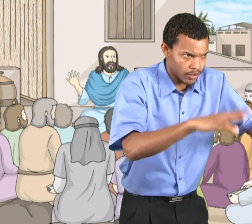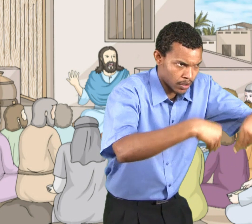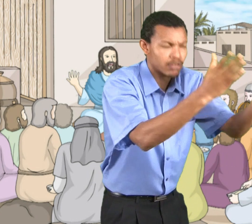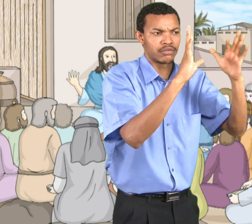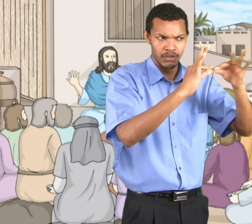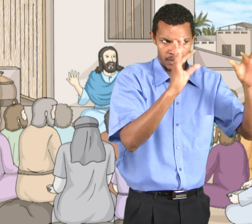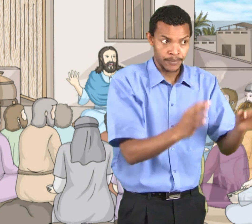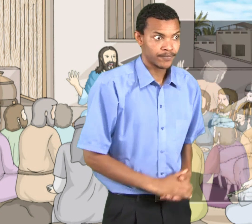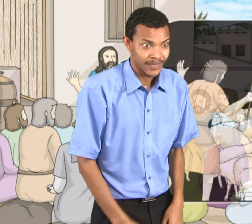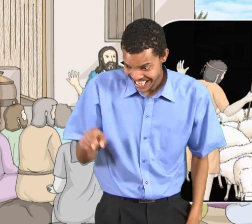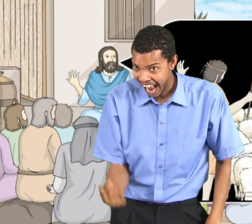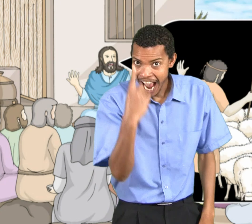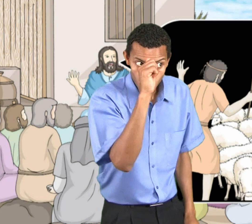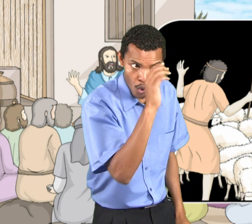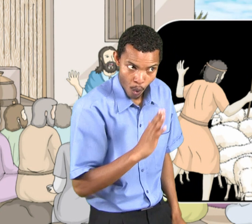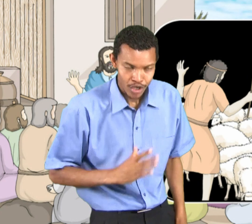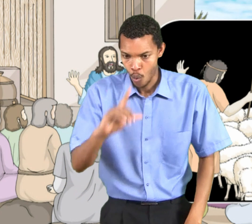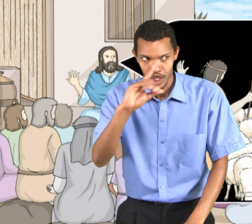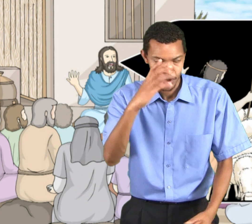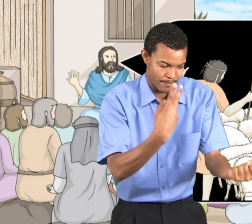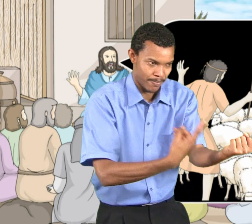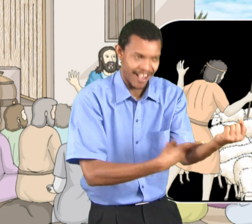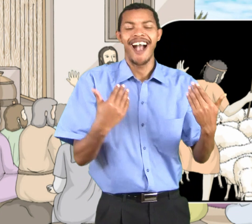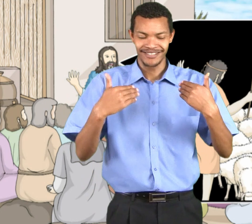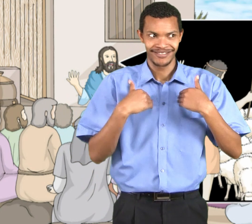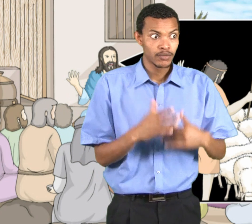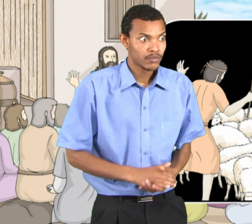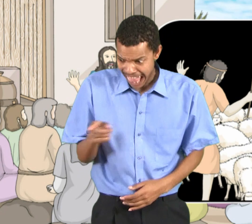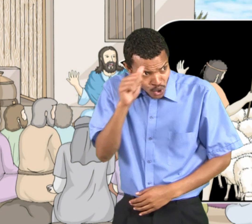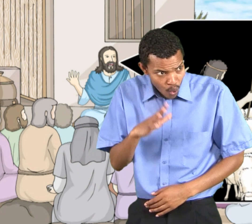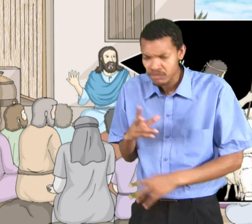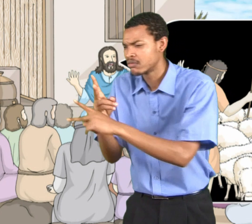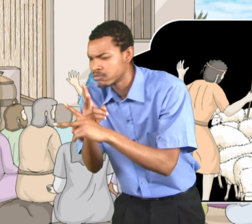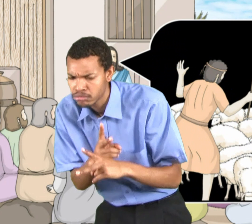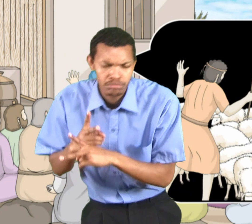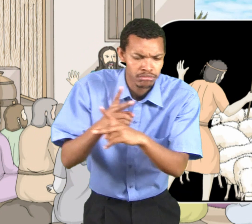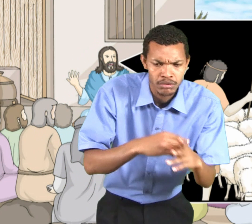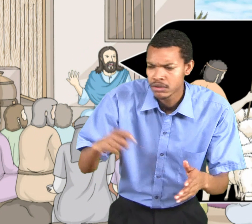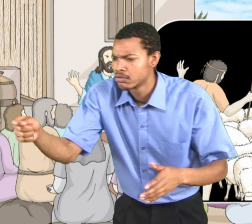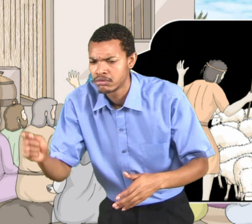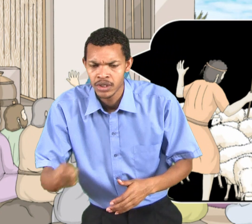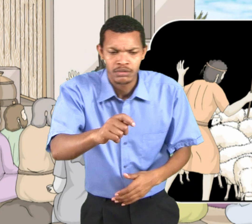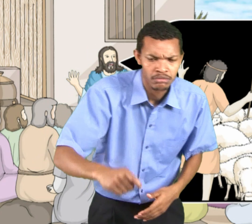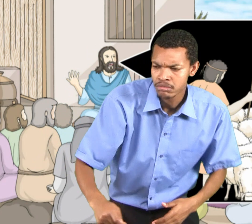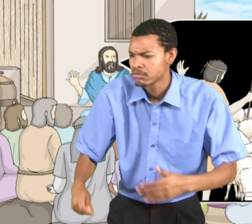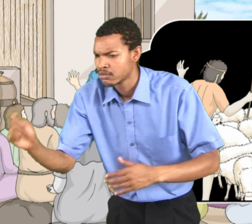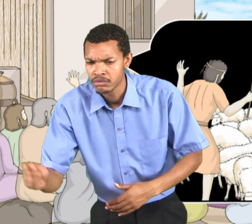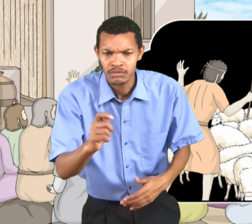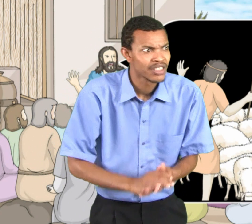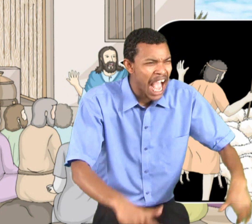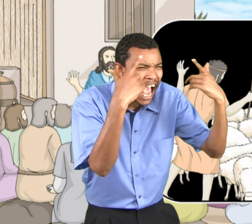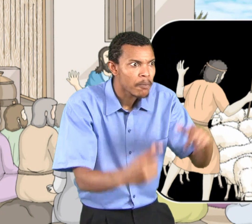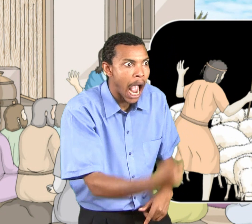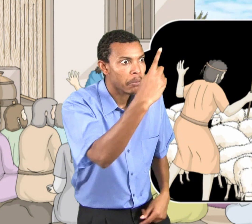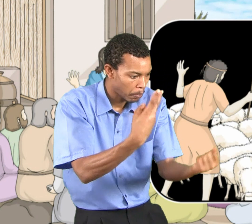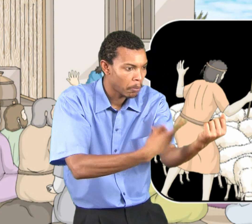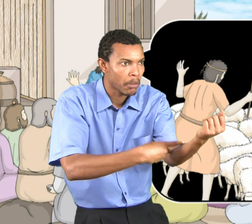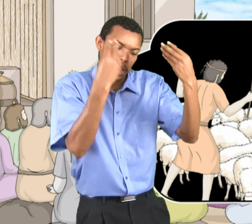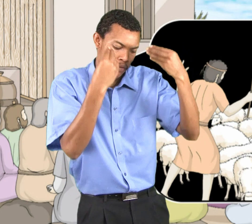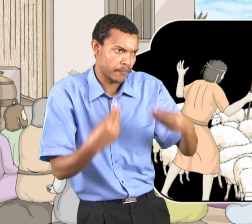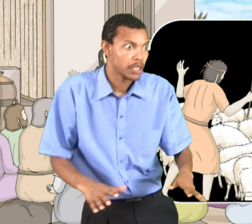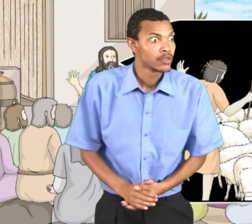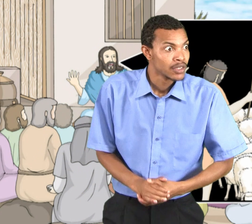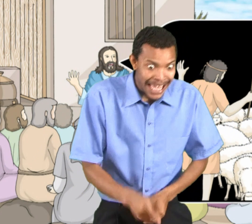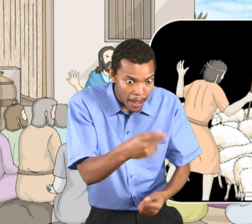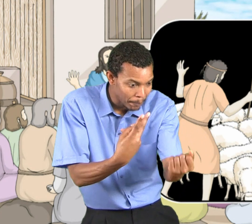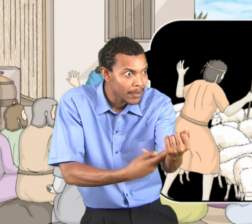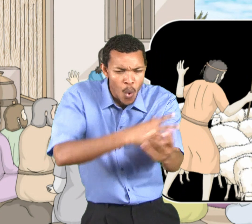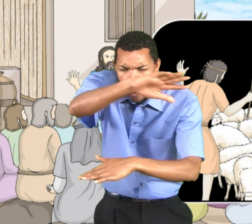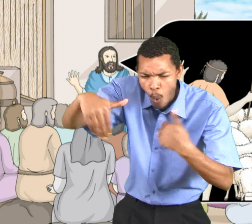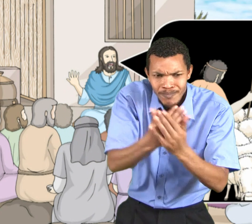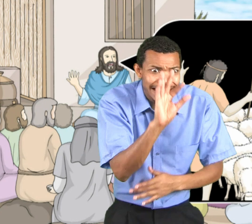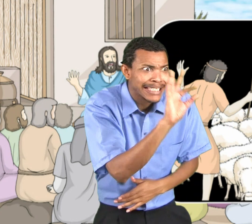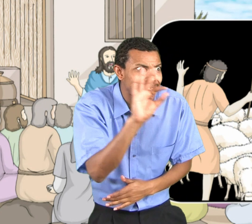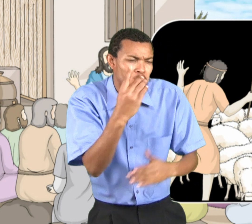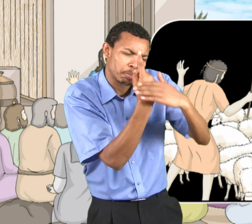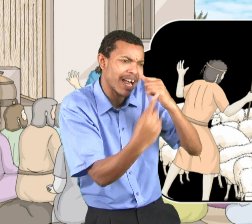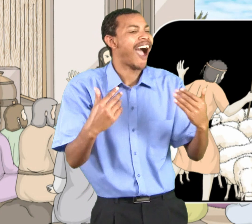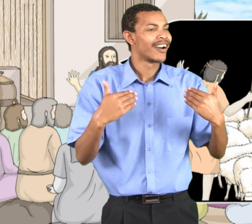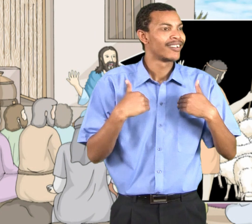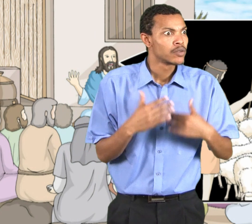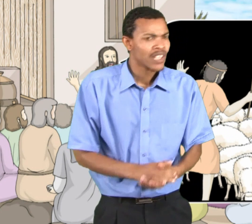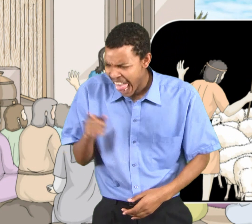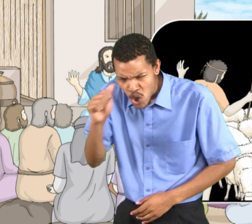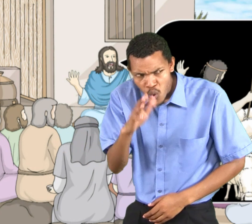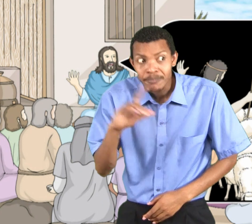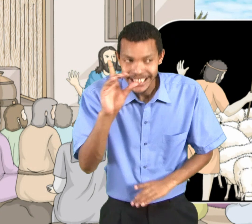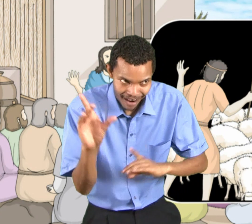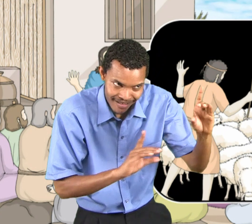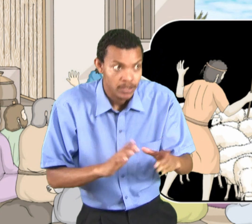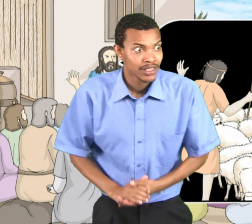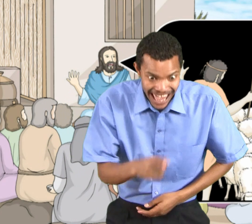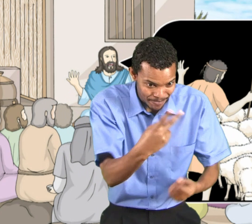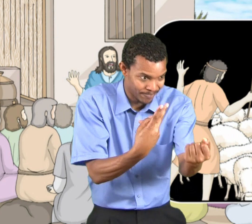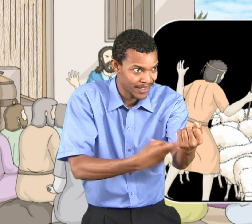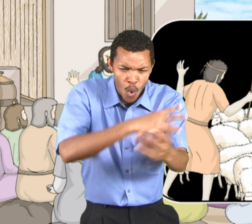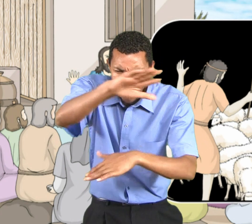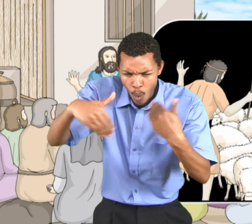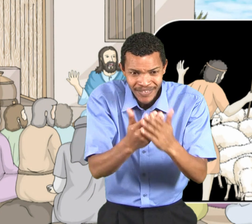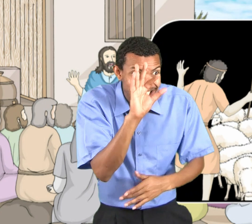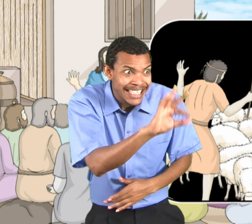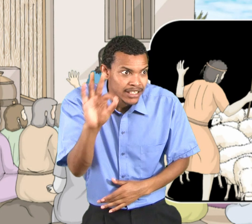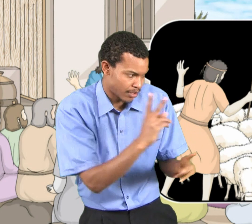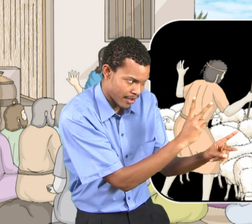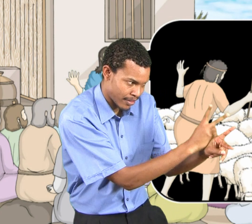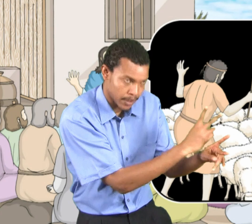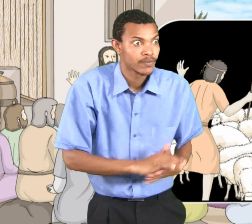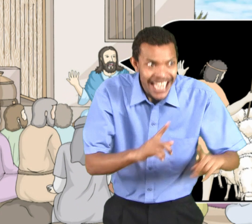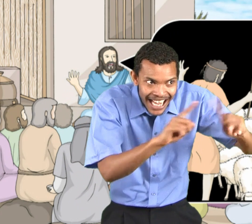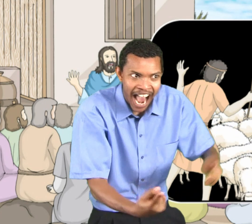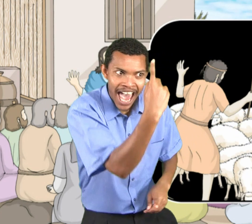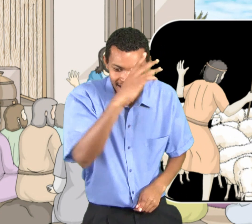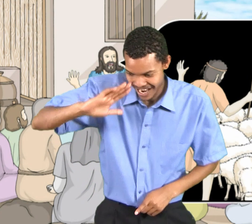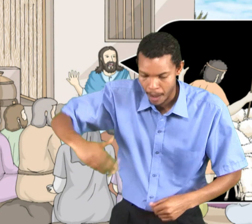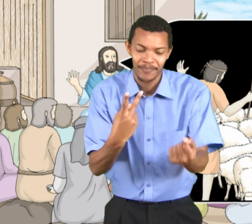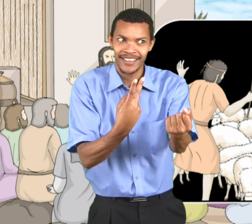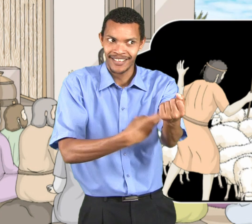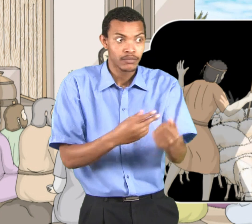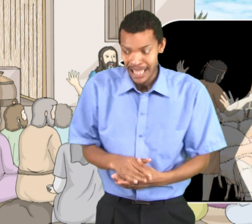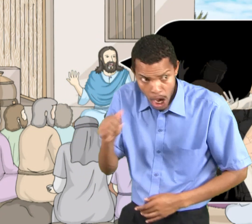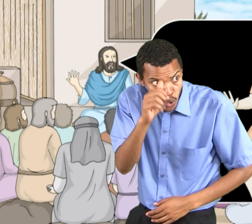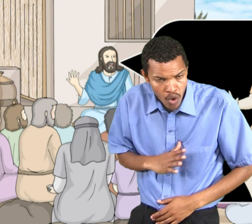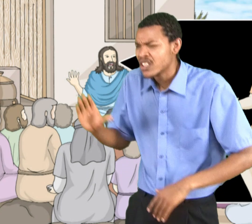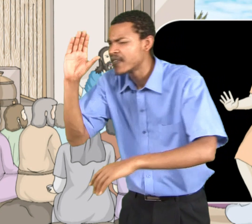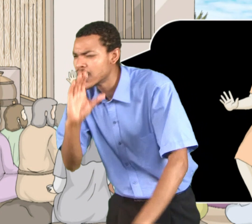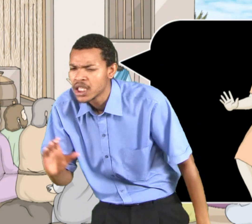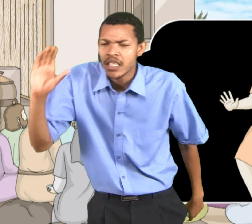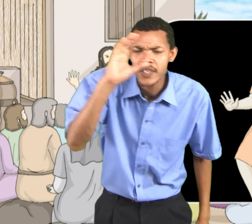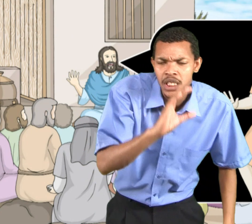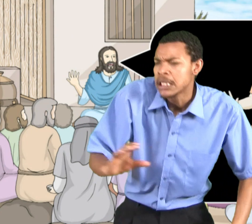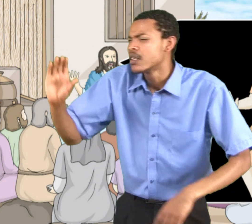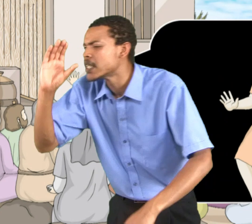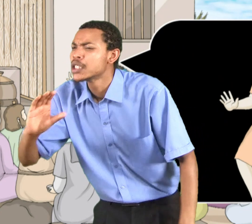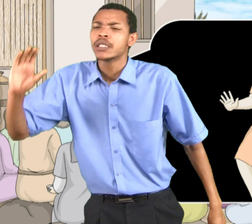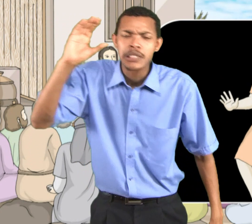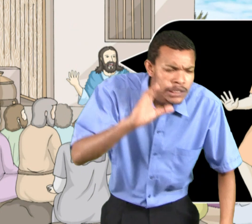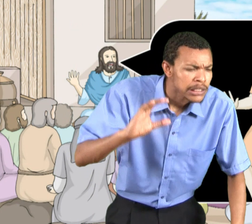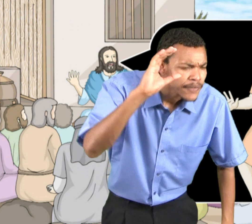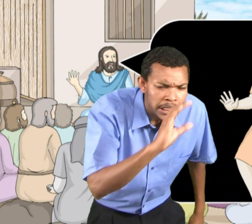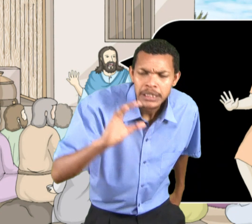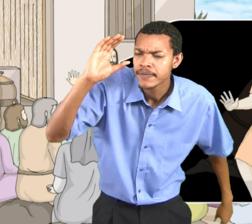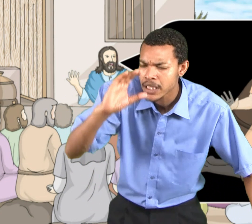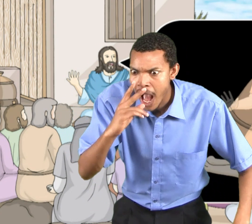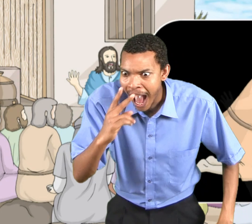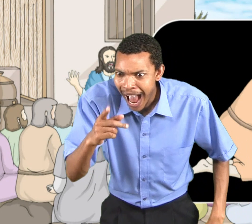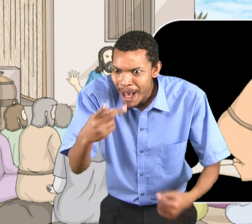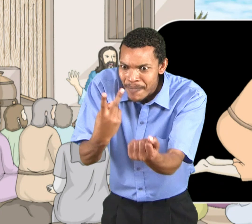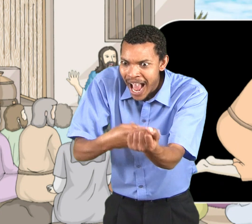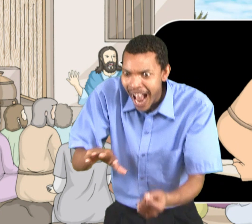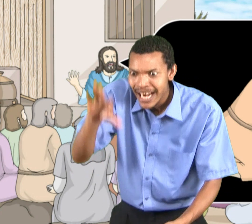Then Jesus told them this parable: “What man among you, if he has a hundred sheep and loses one of them, does not leave the ninety-nine in the pasture and go after the one that is lost, until he finds it?